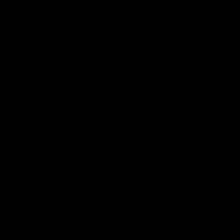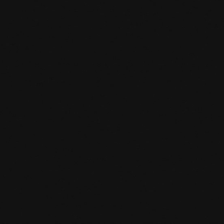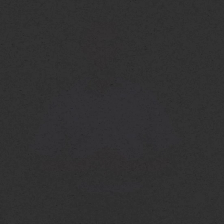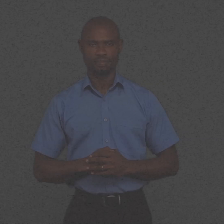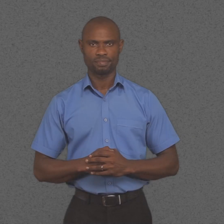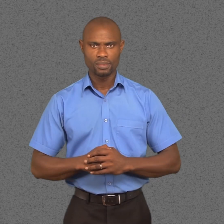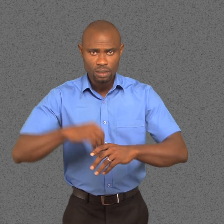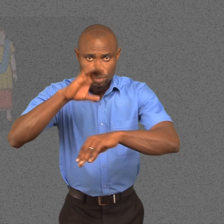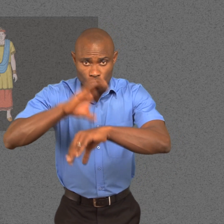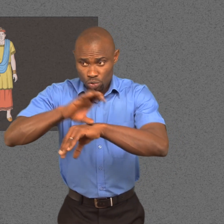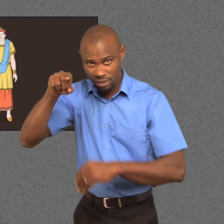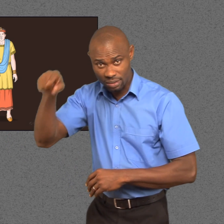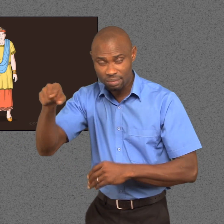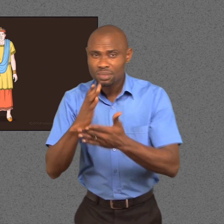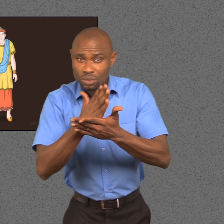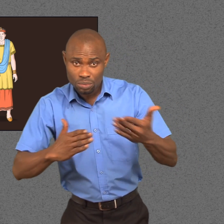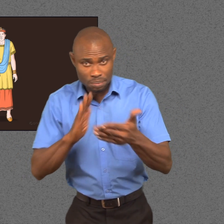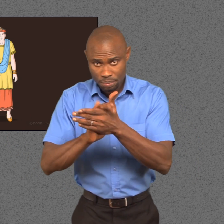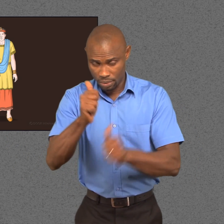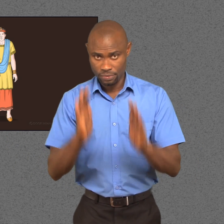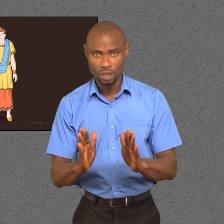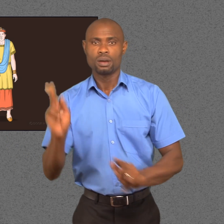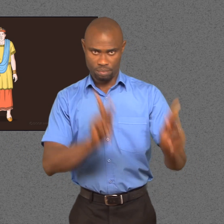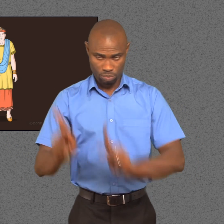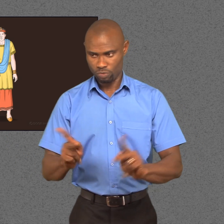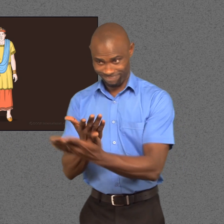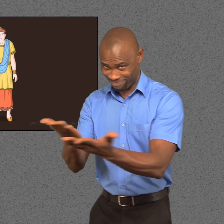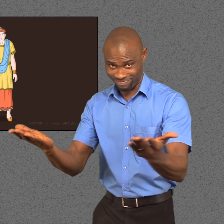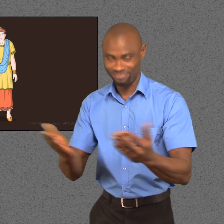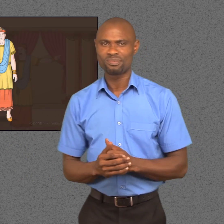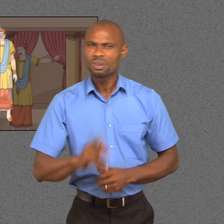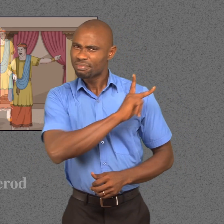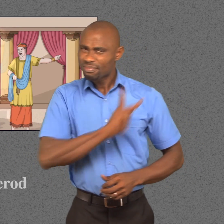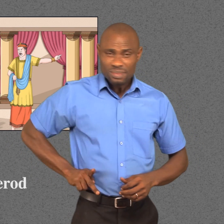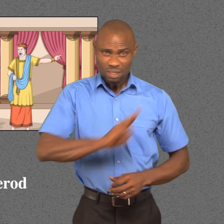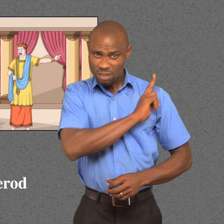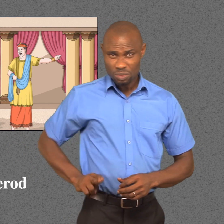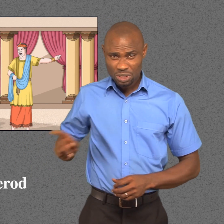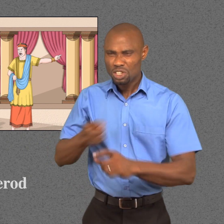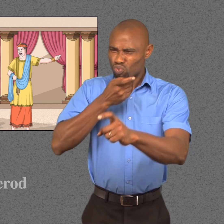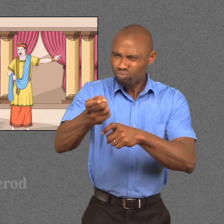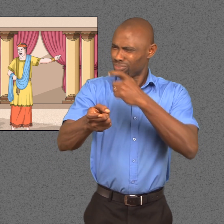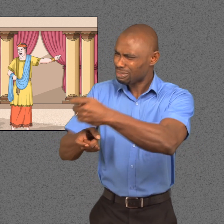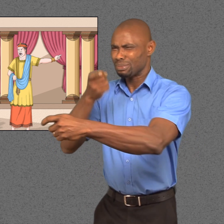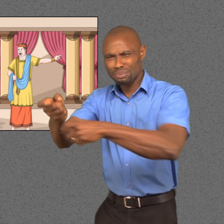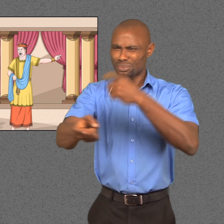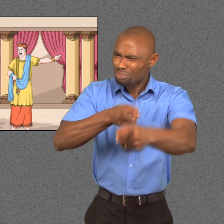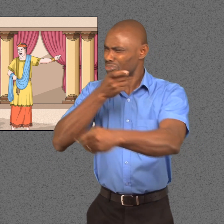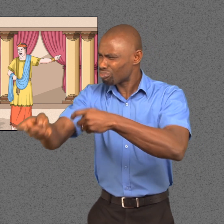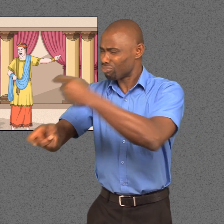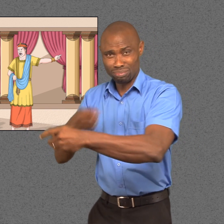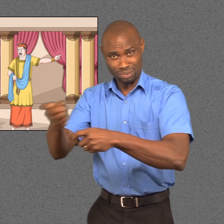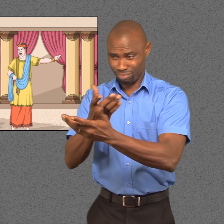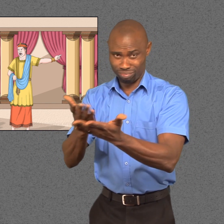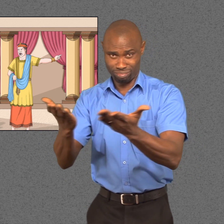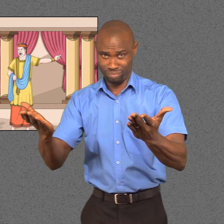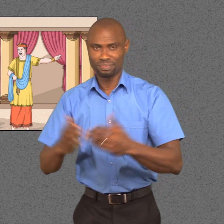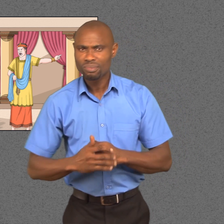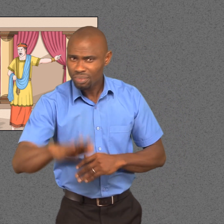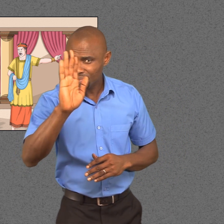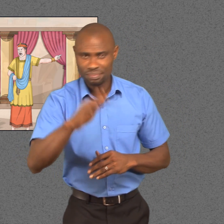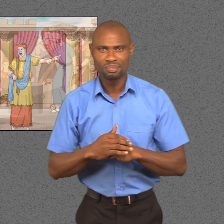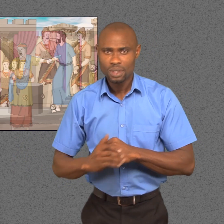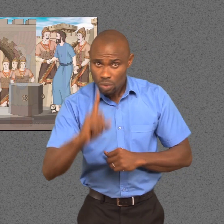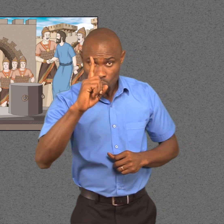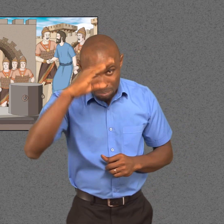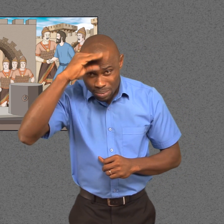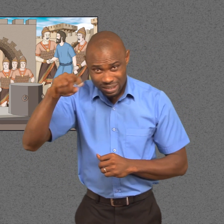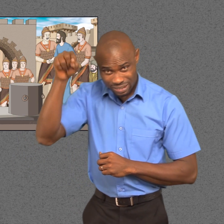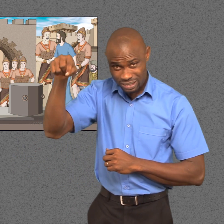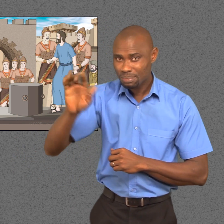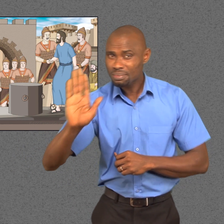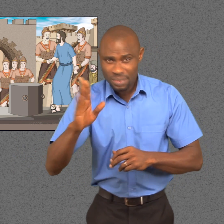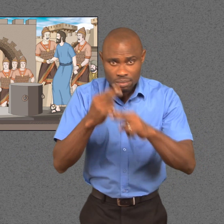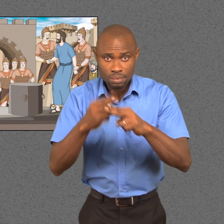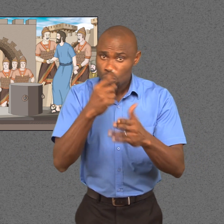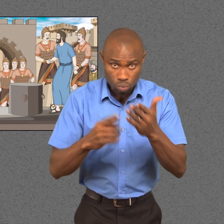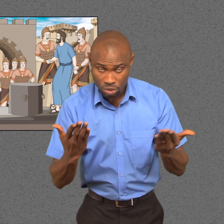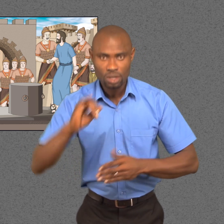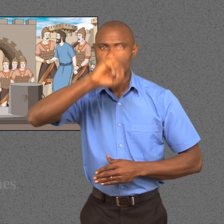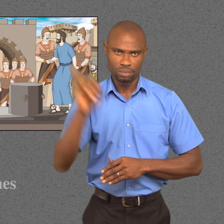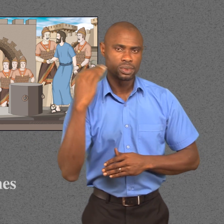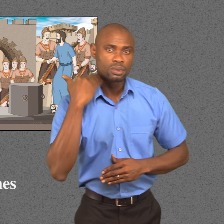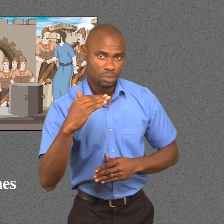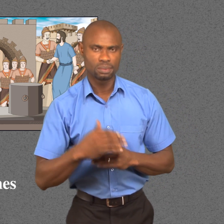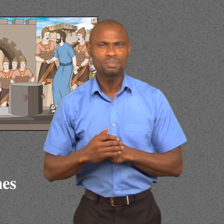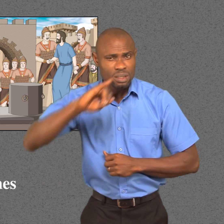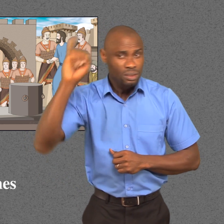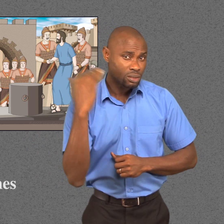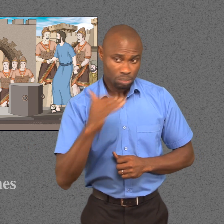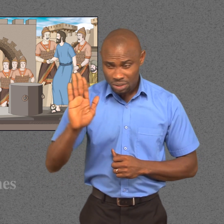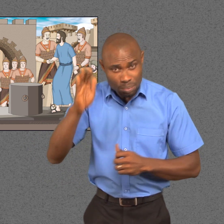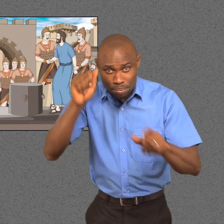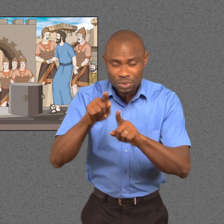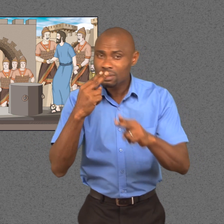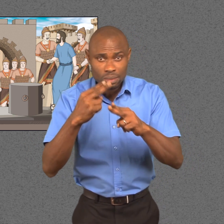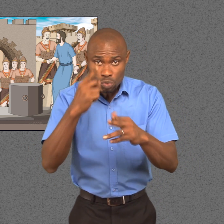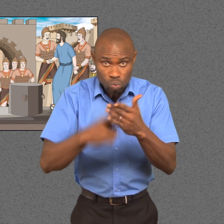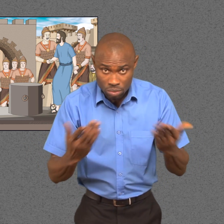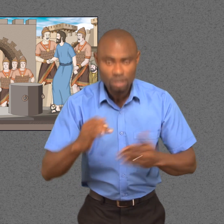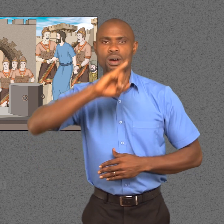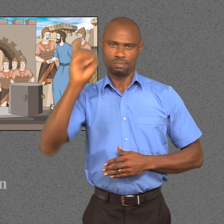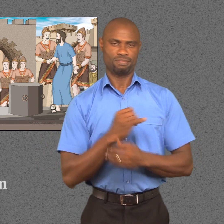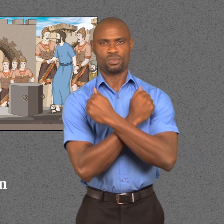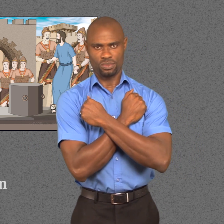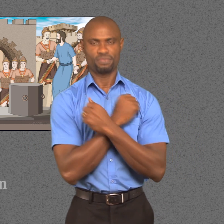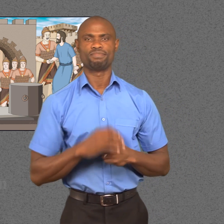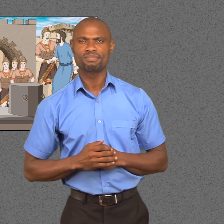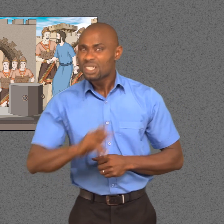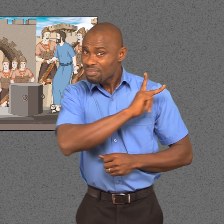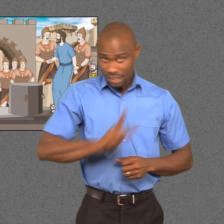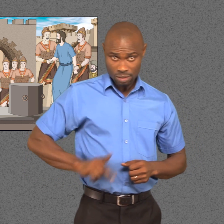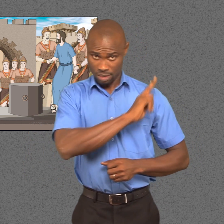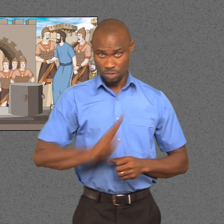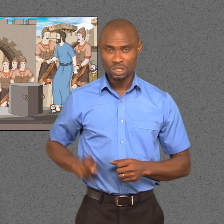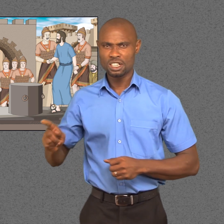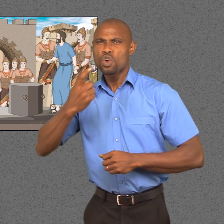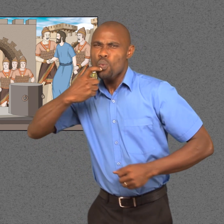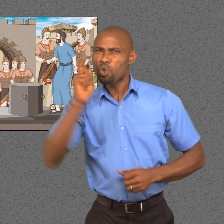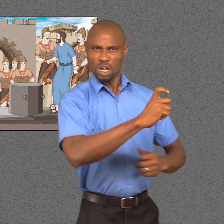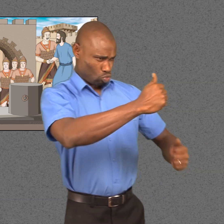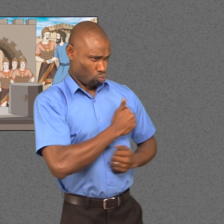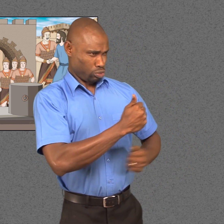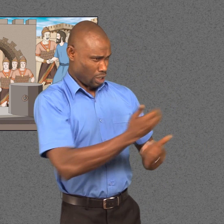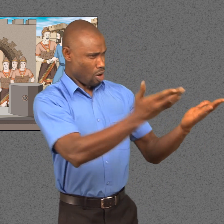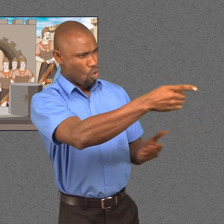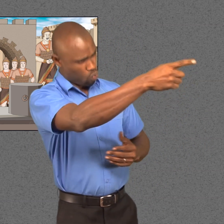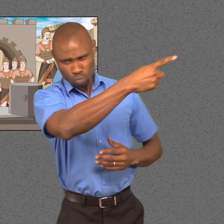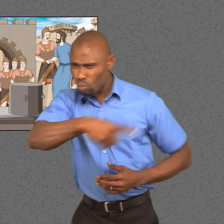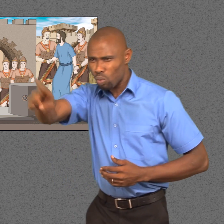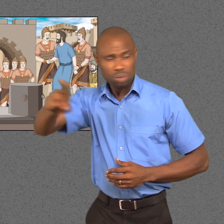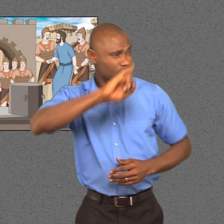About that time, King Herod reached out to harm some who belonged to the church.